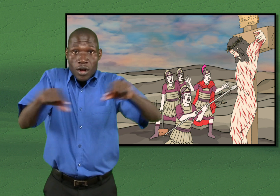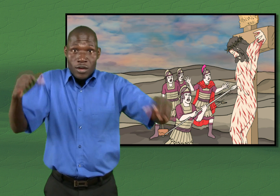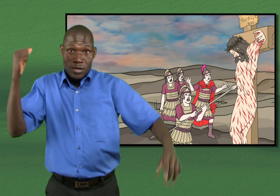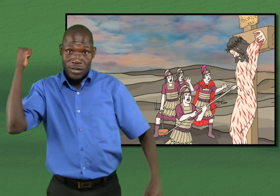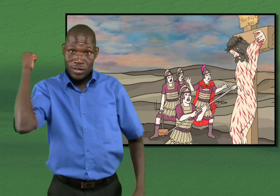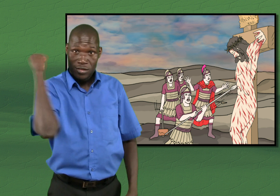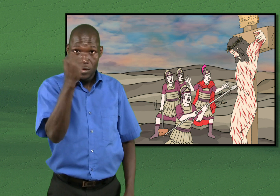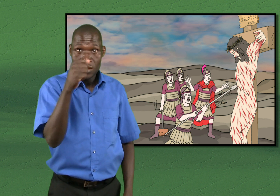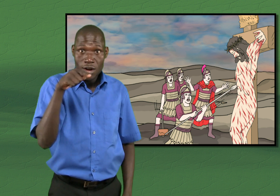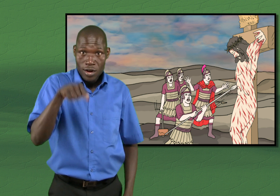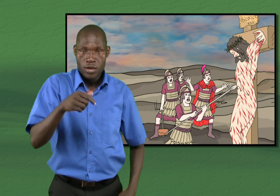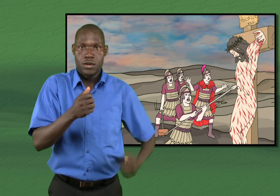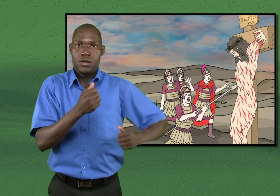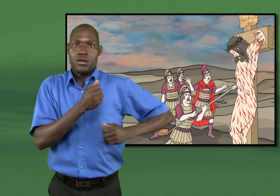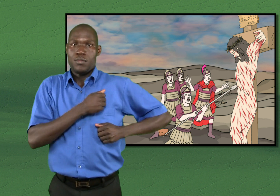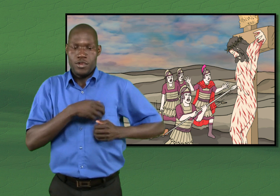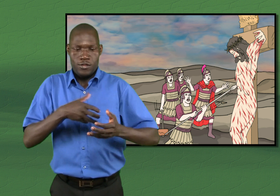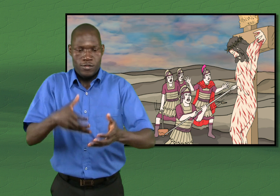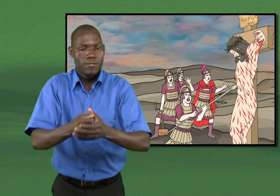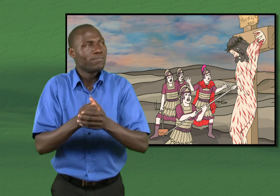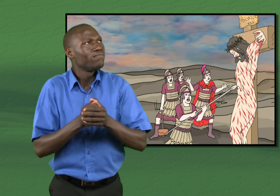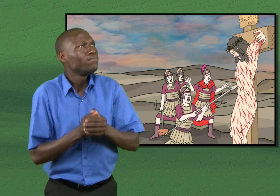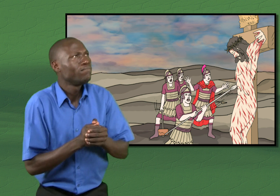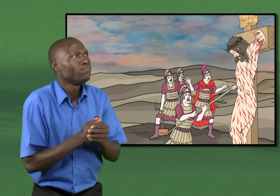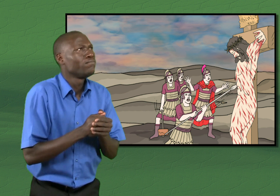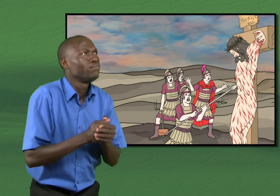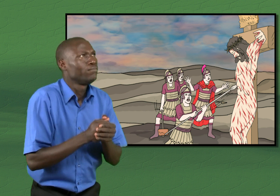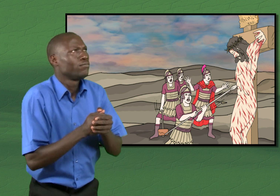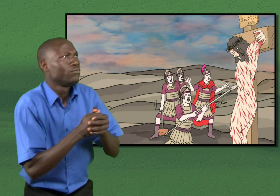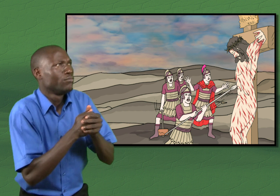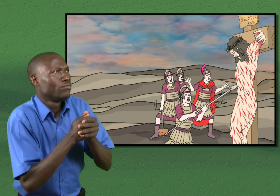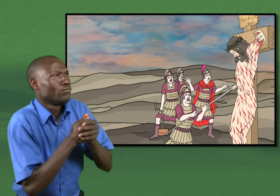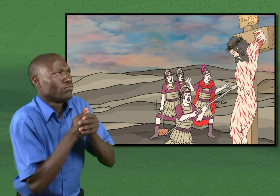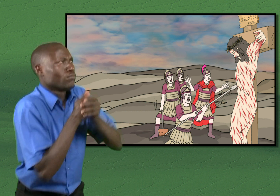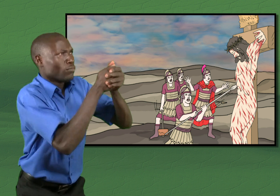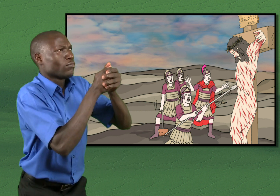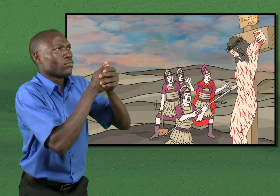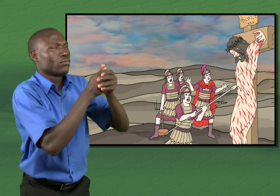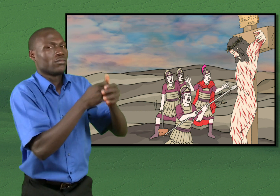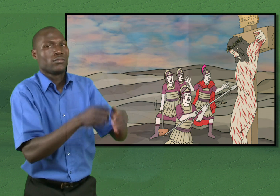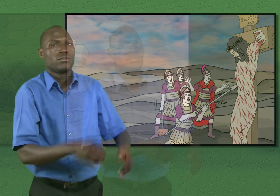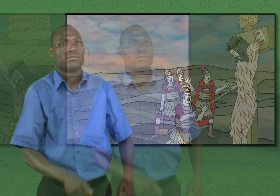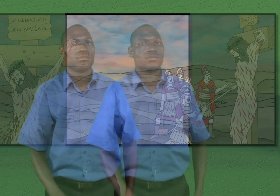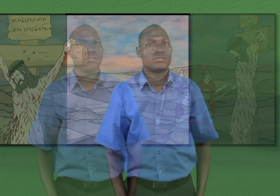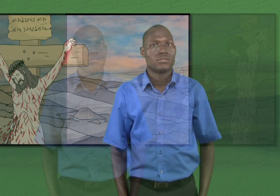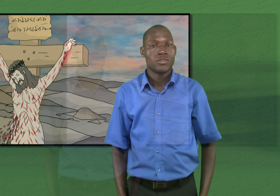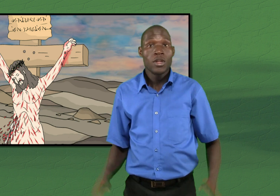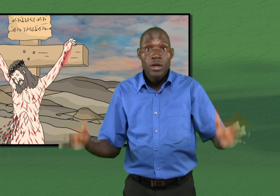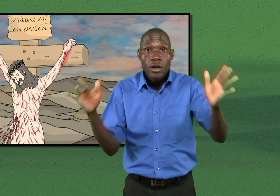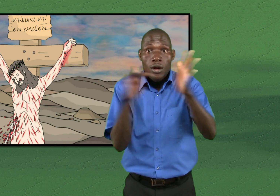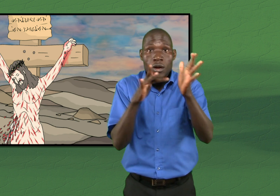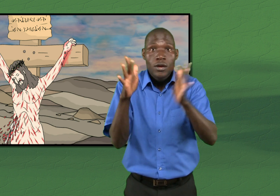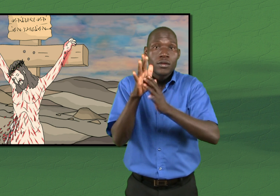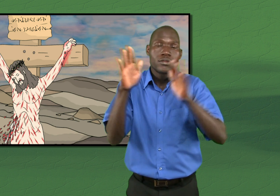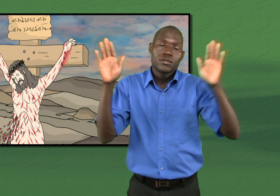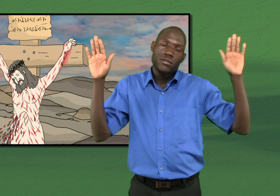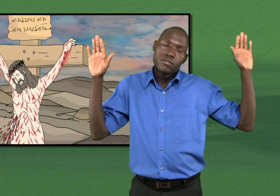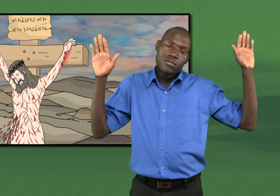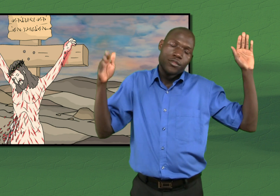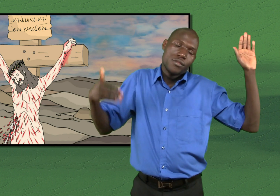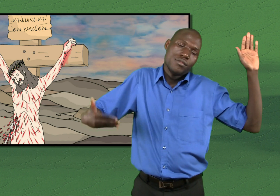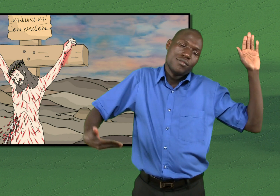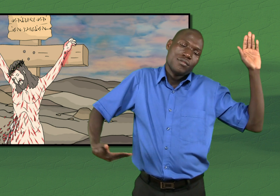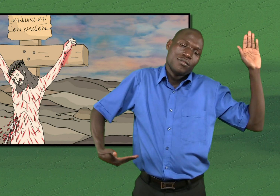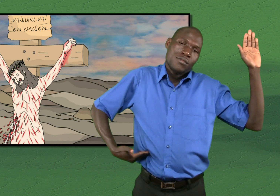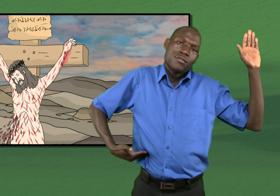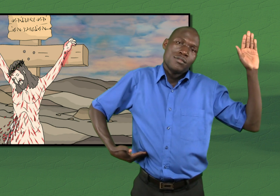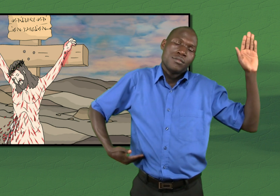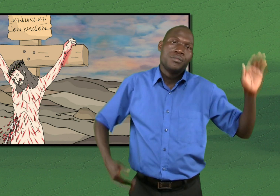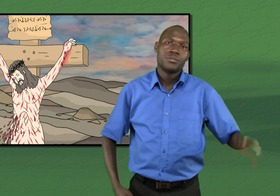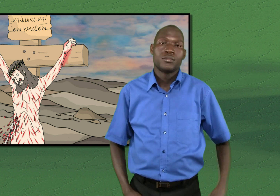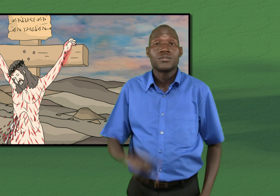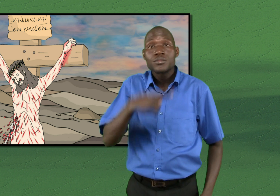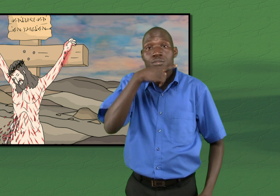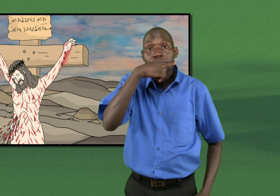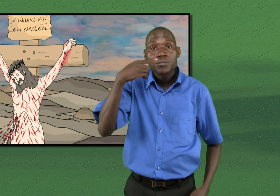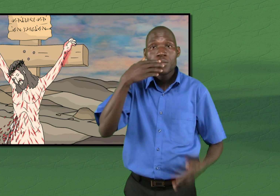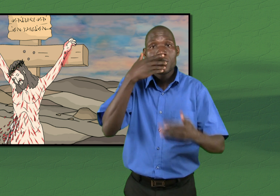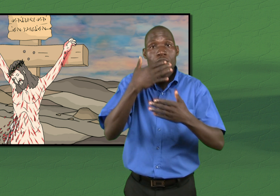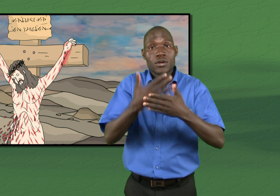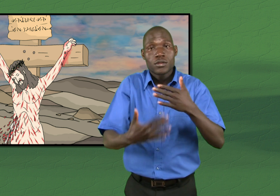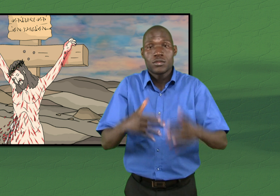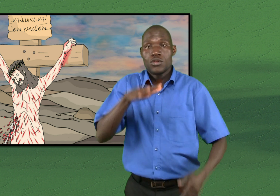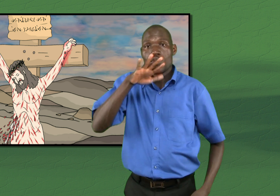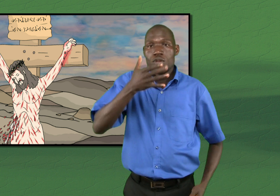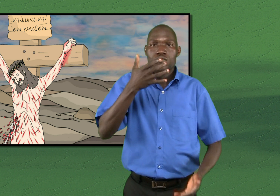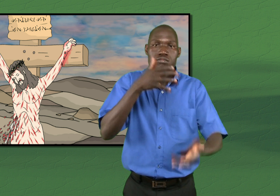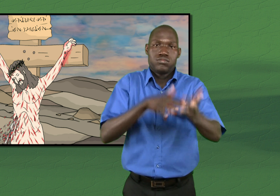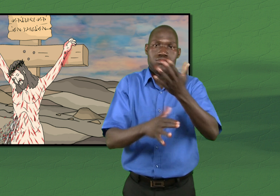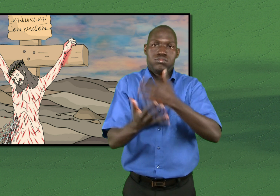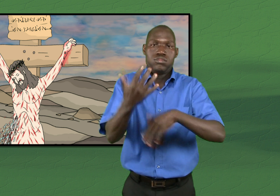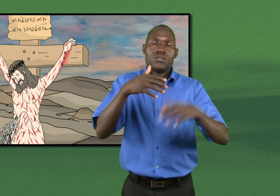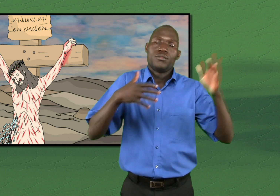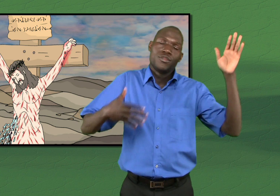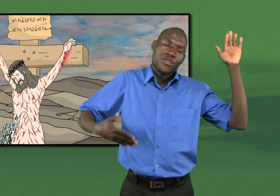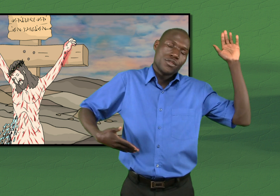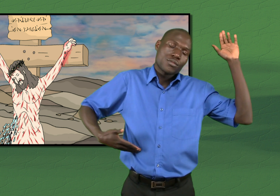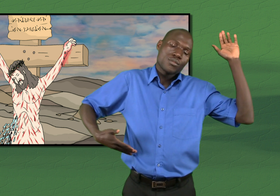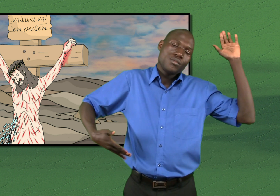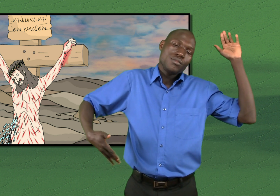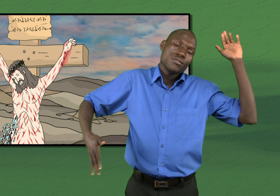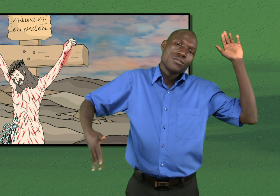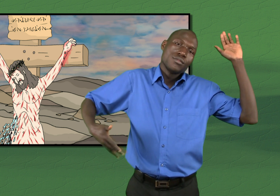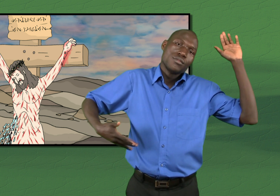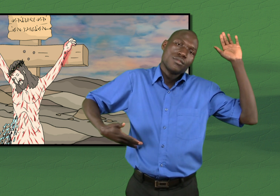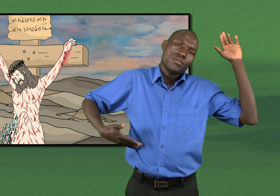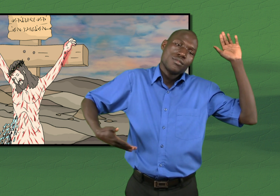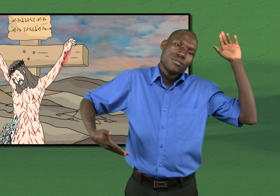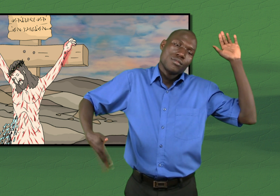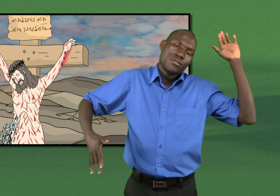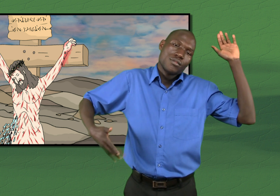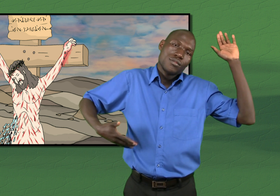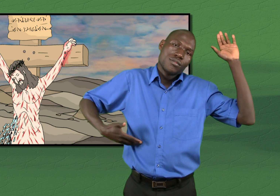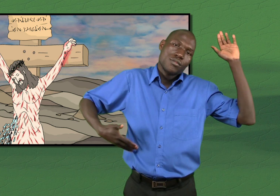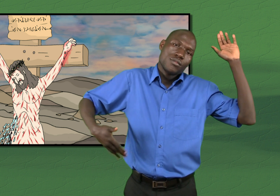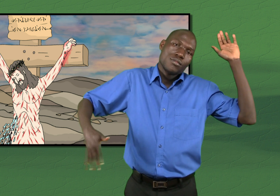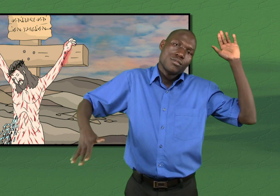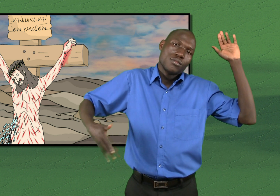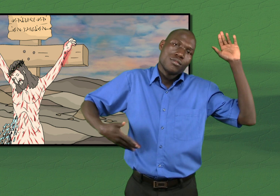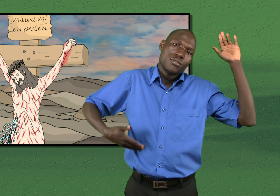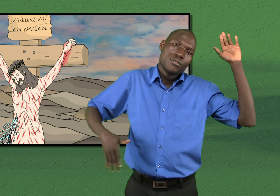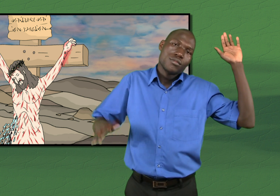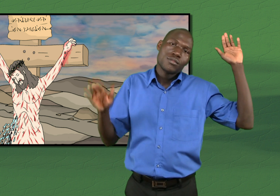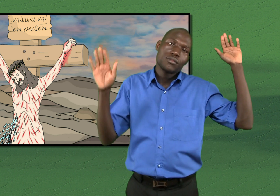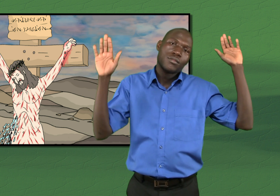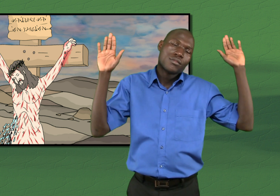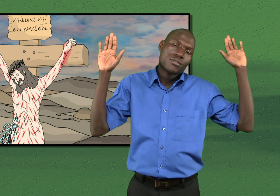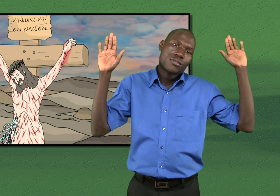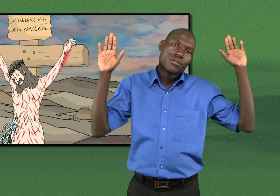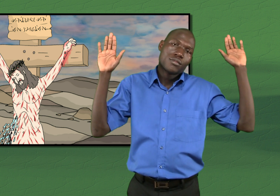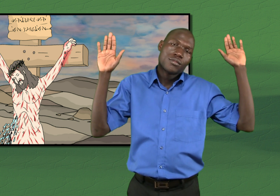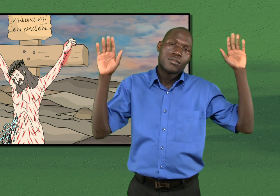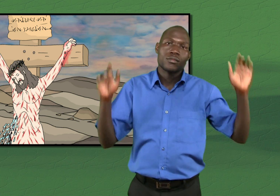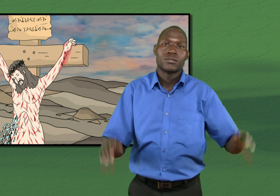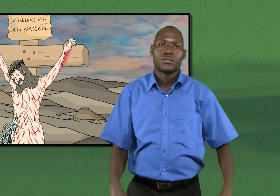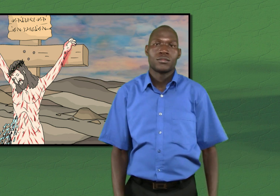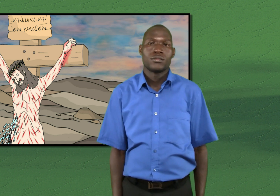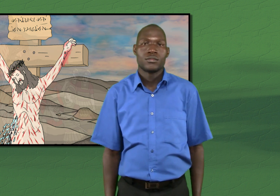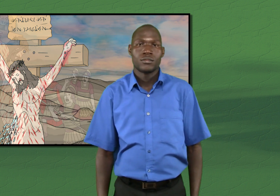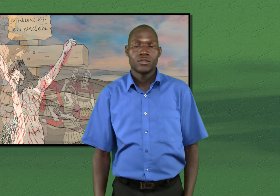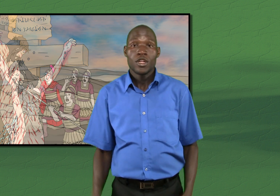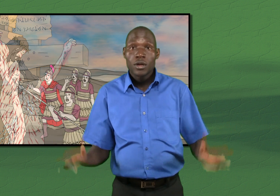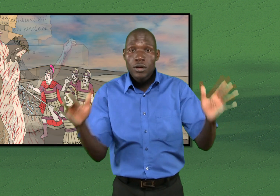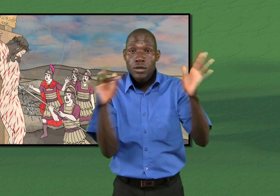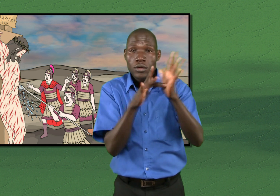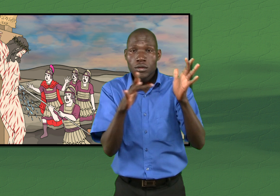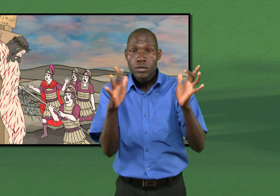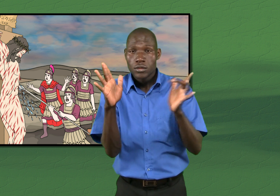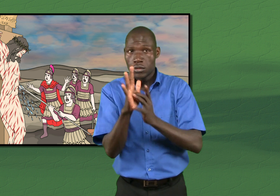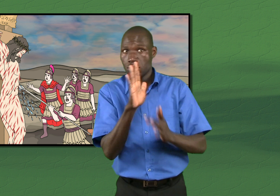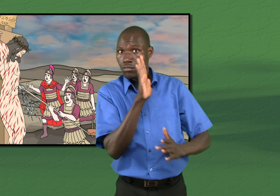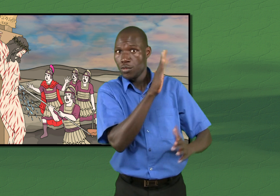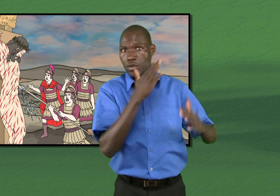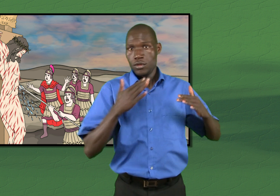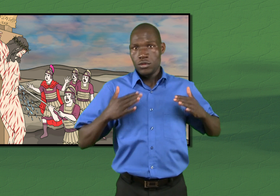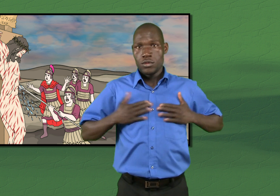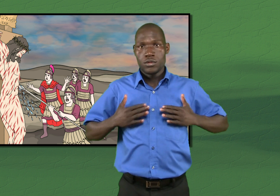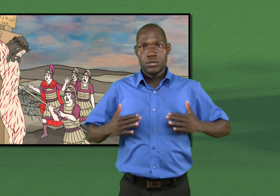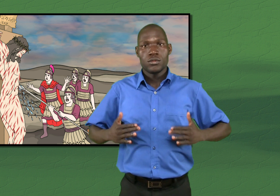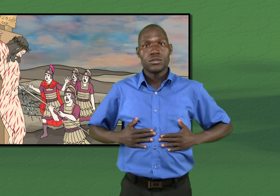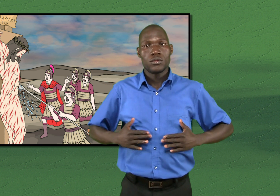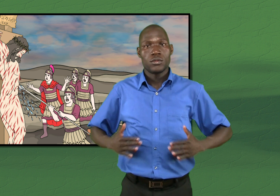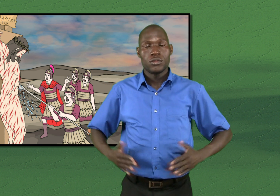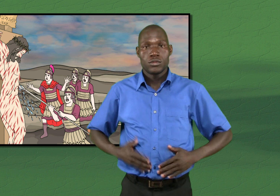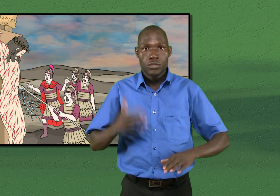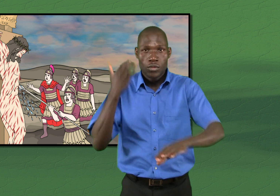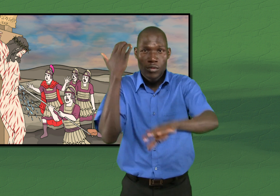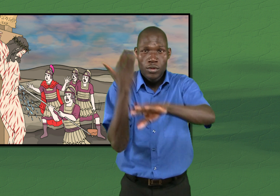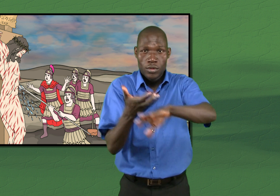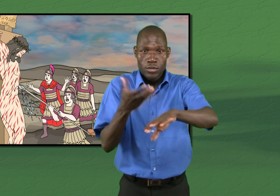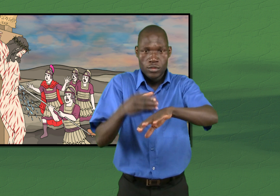He knows that he is telling the truth, so that you also may believe.